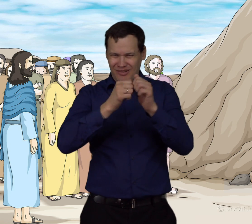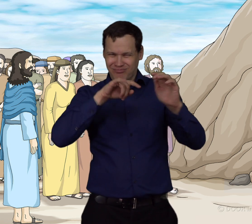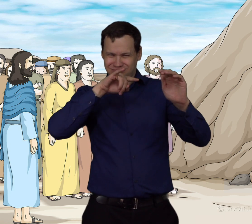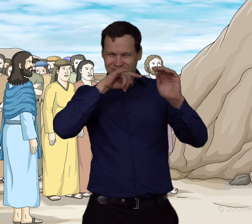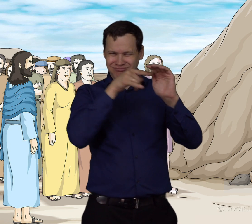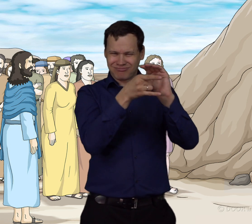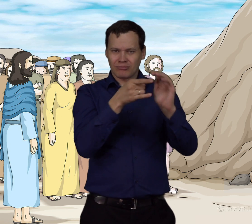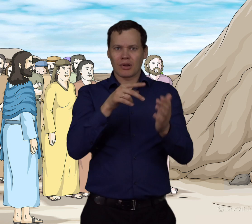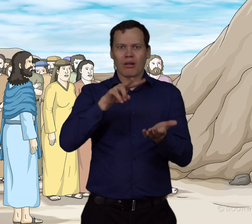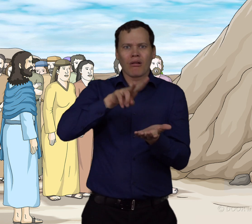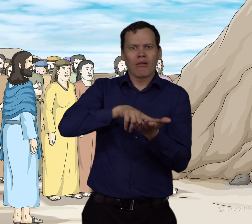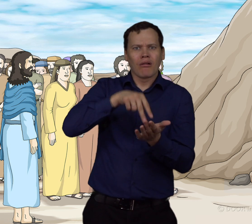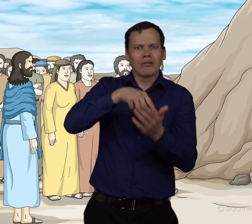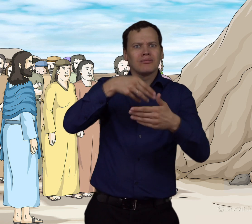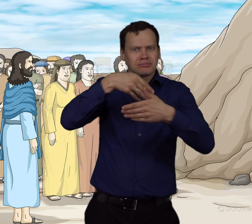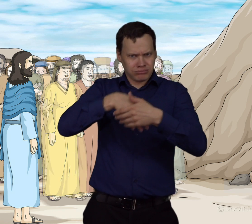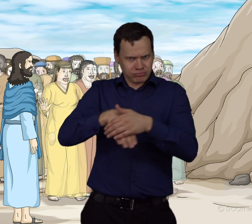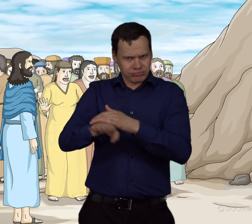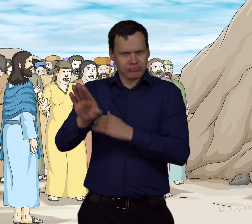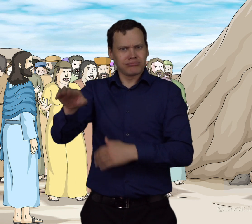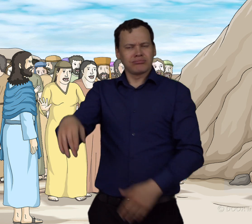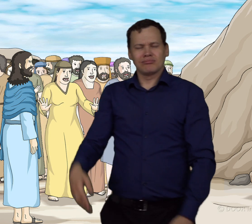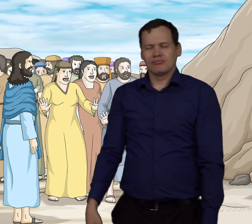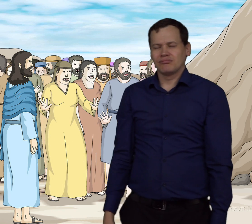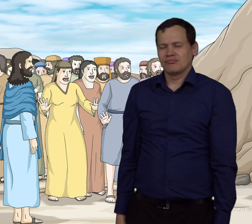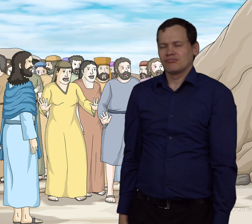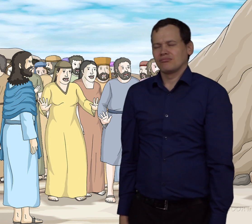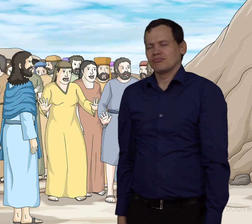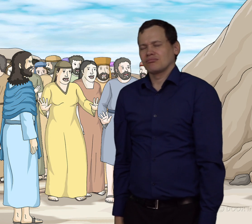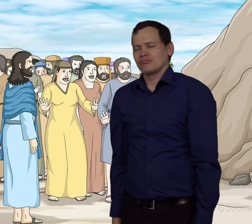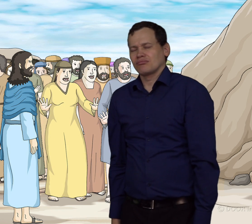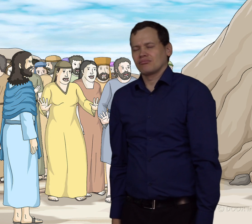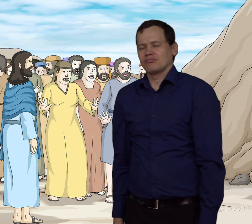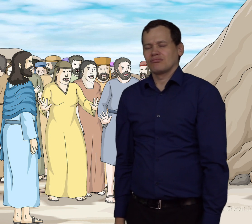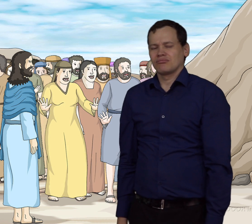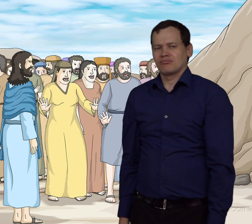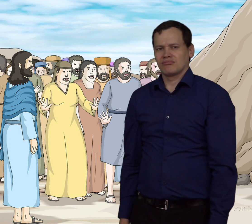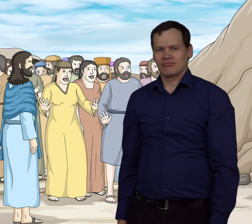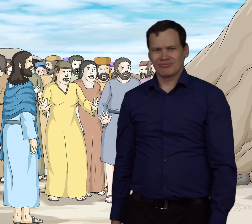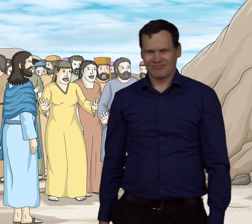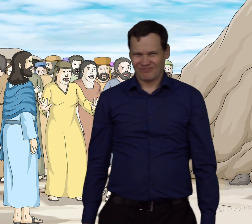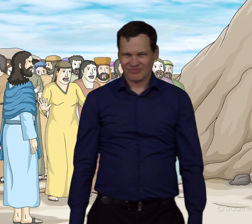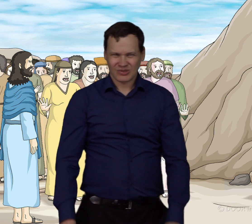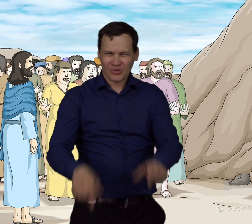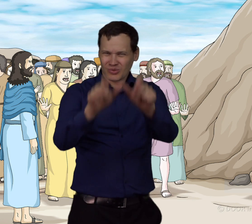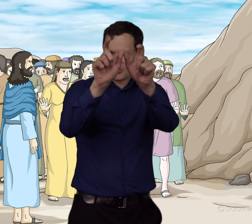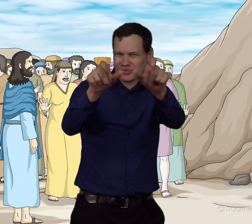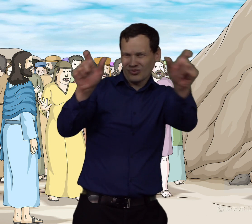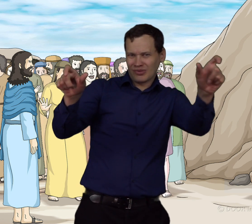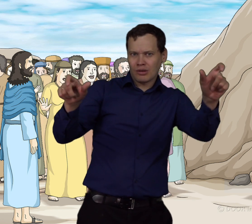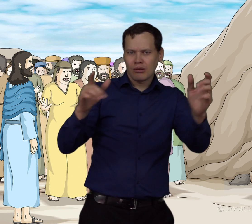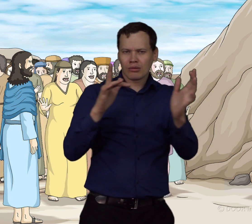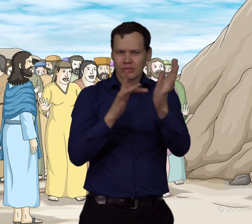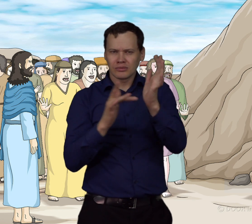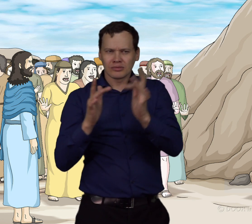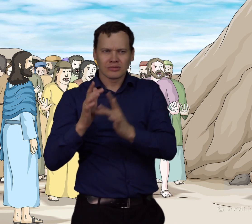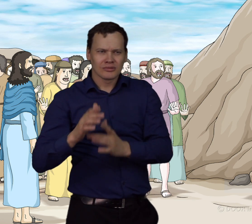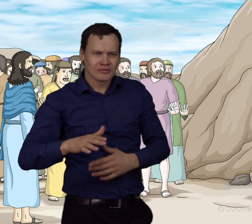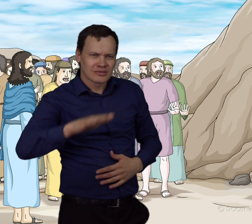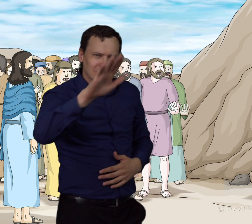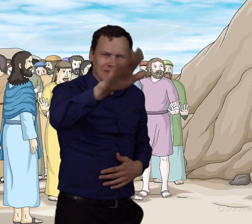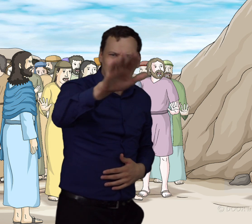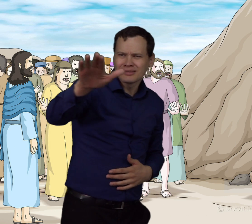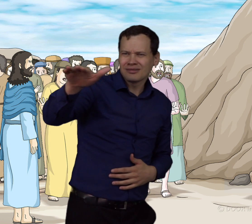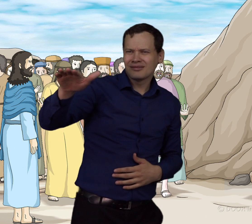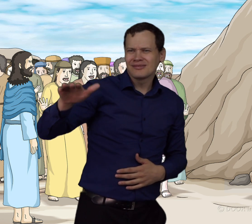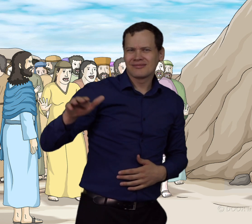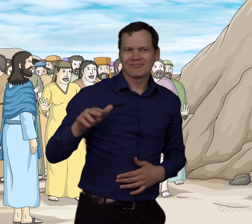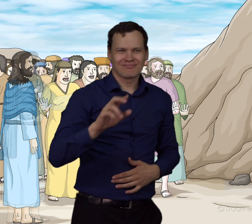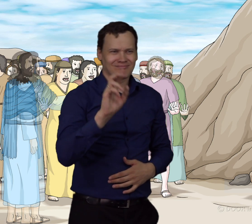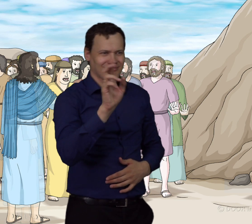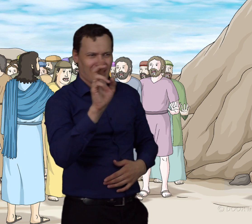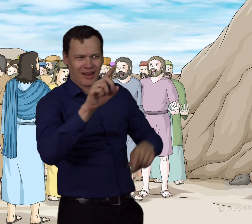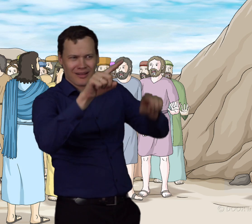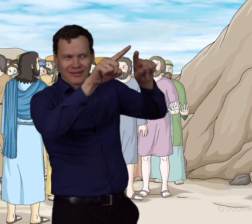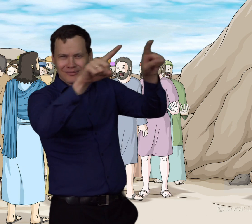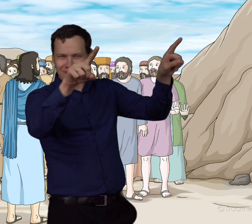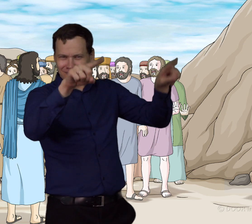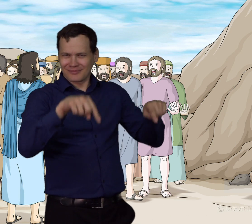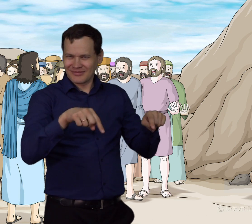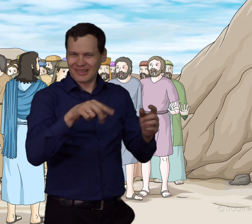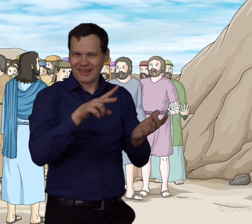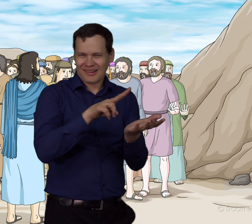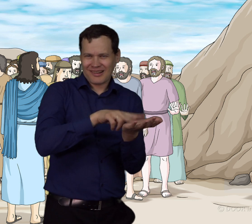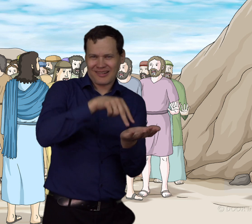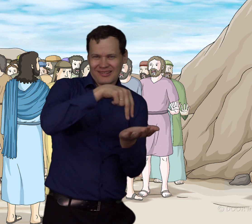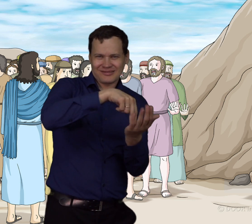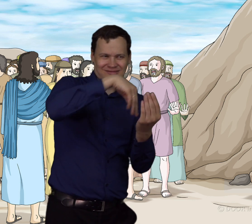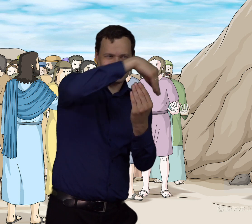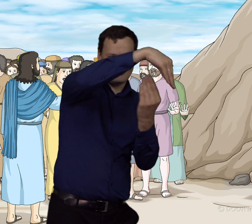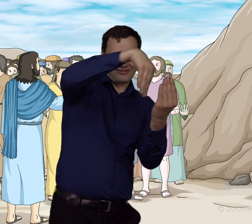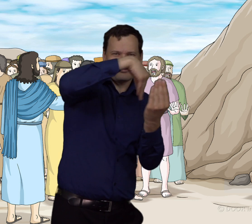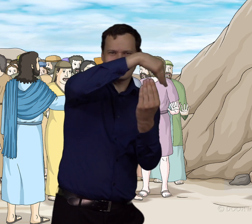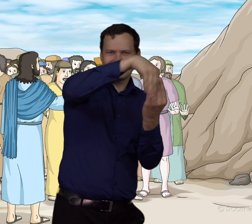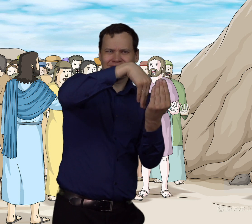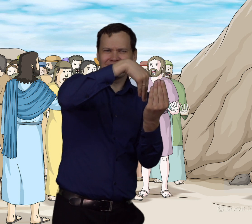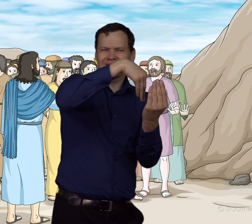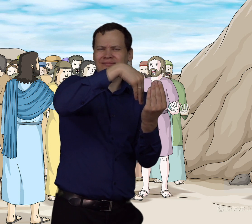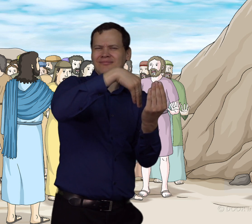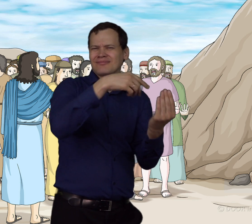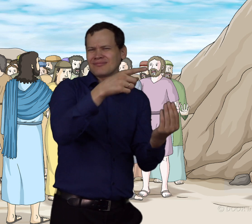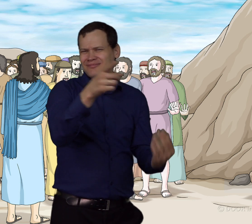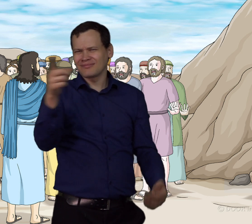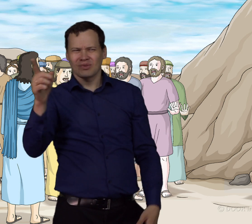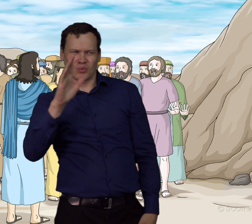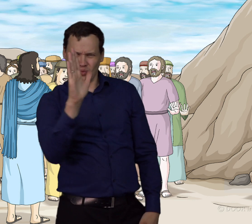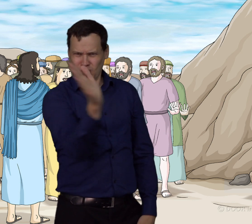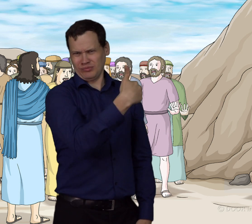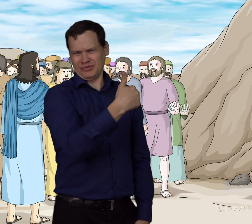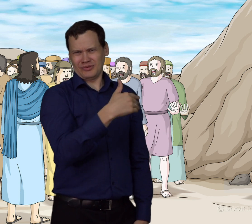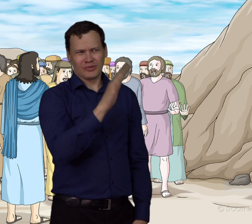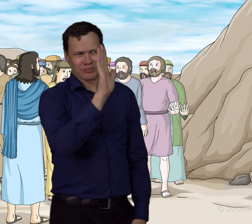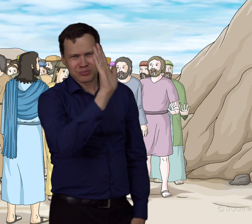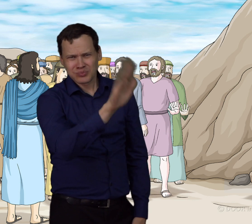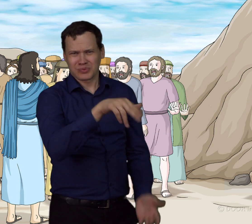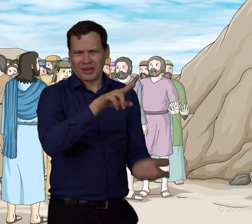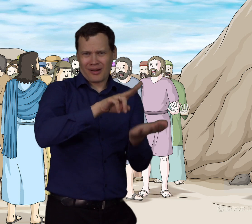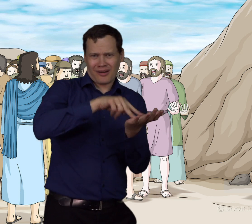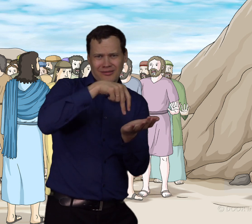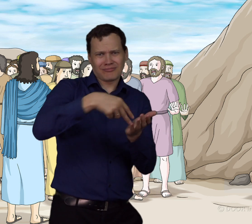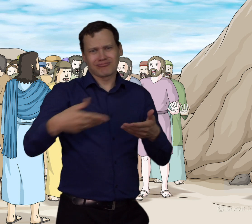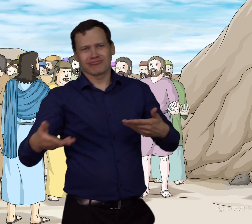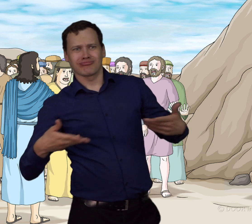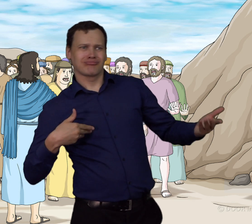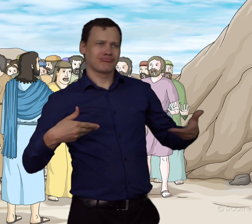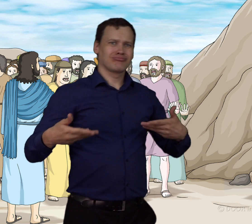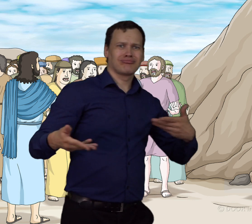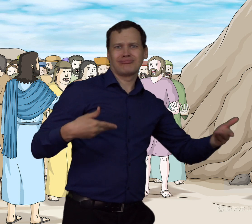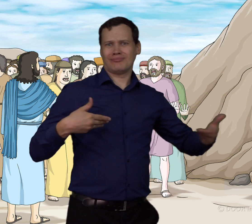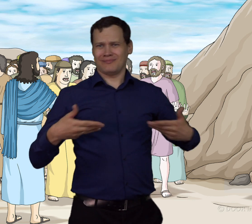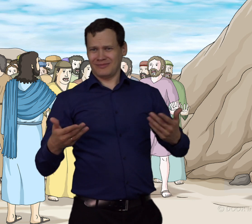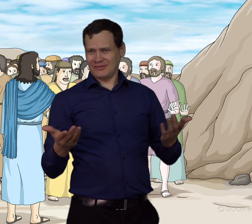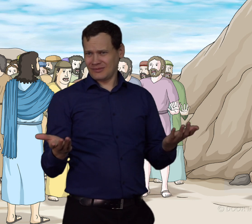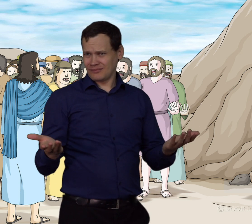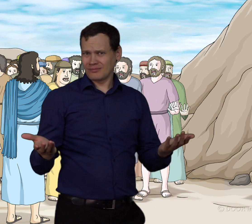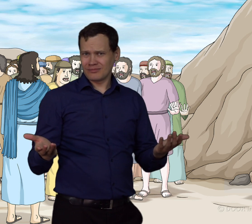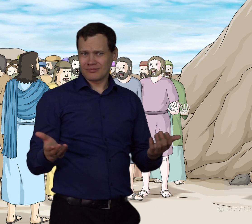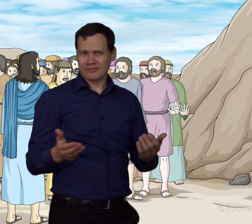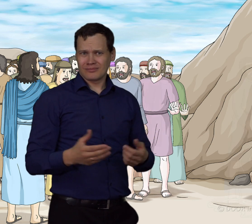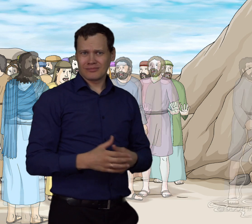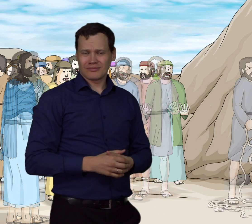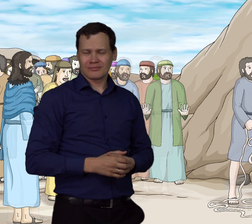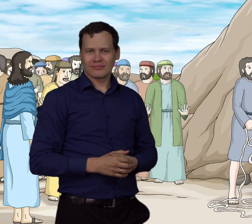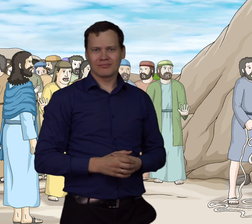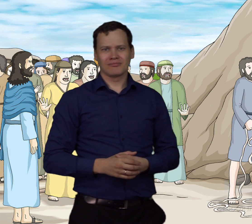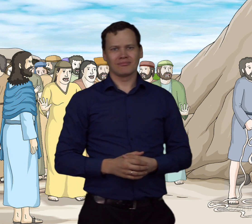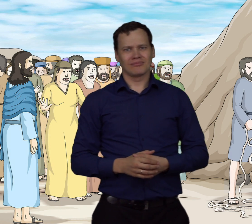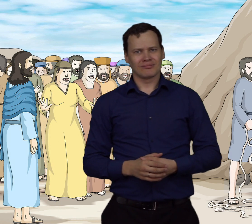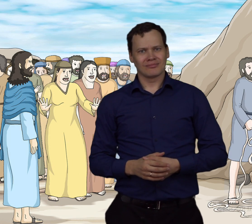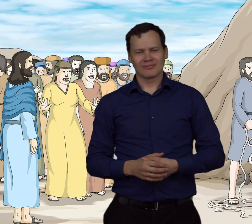The man who had been dead came out with his hands and feet bound in strips of linen, and his face wrapped in a cloth.